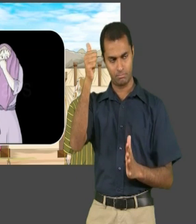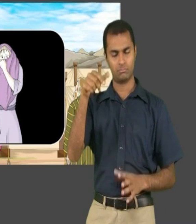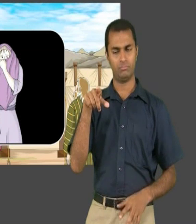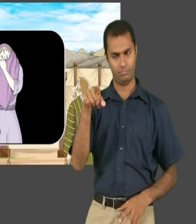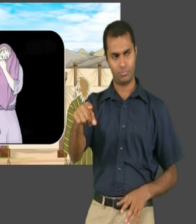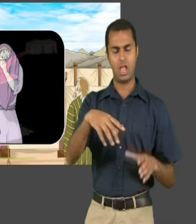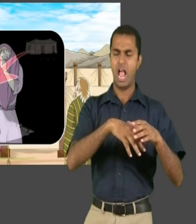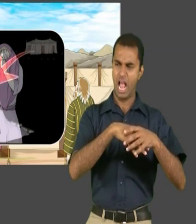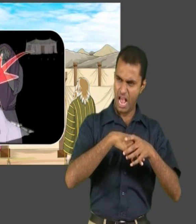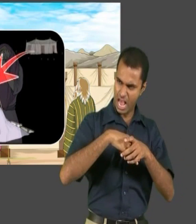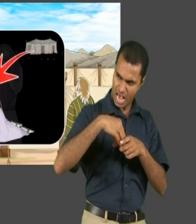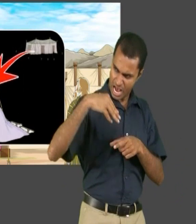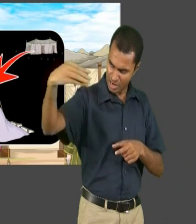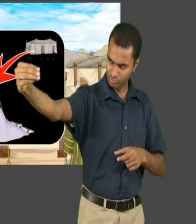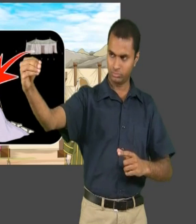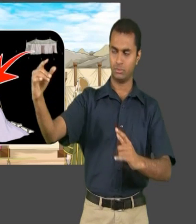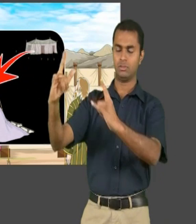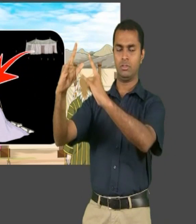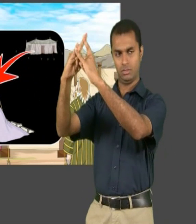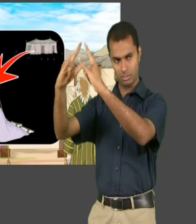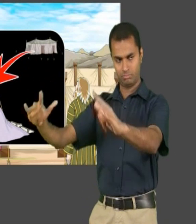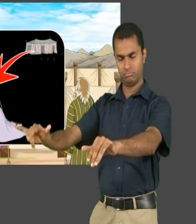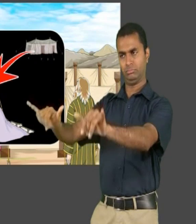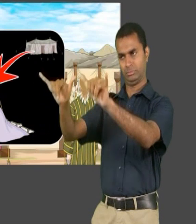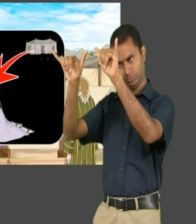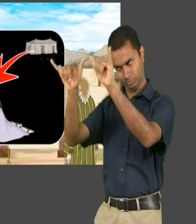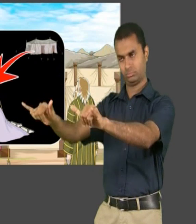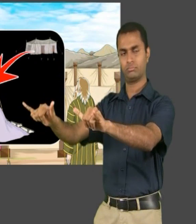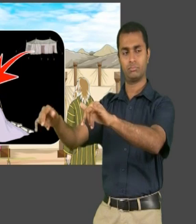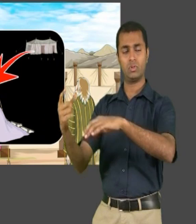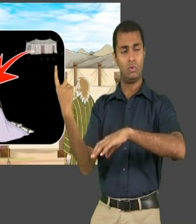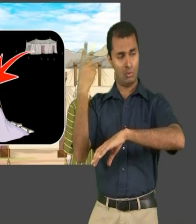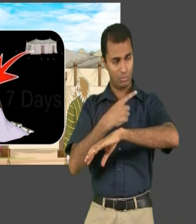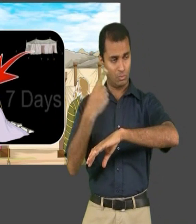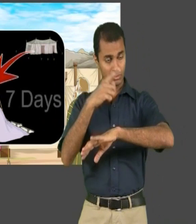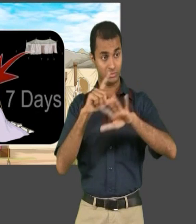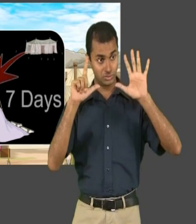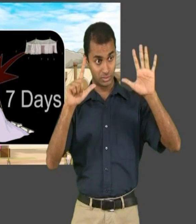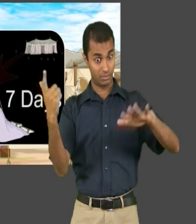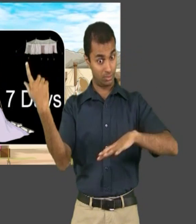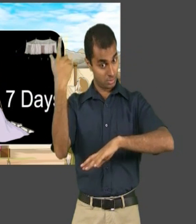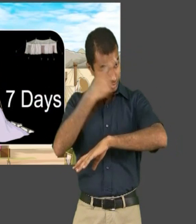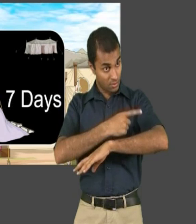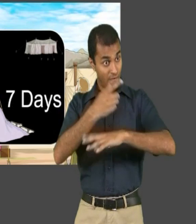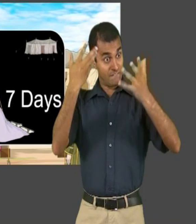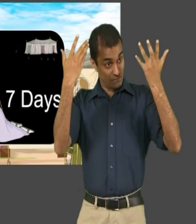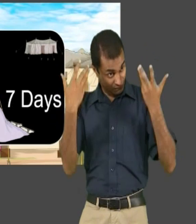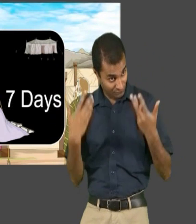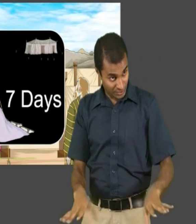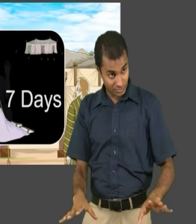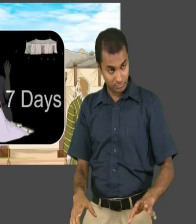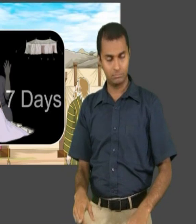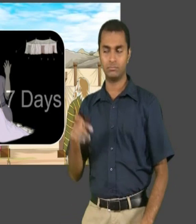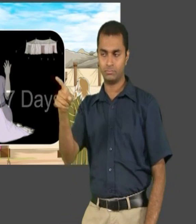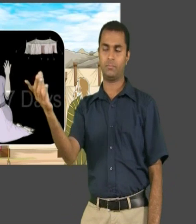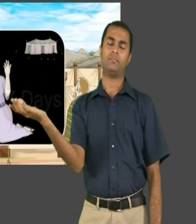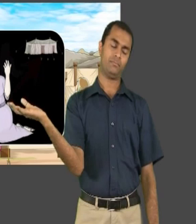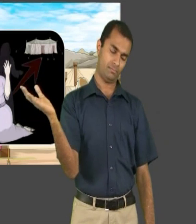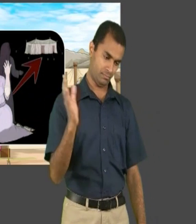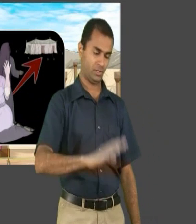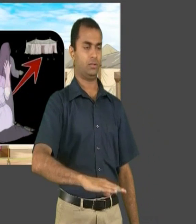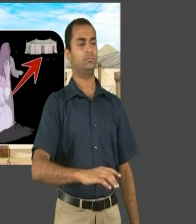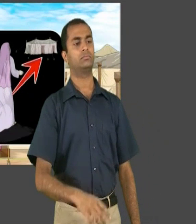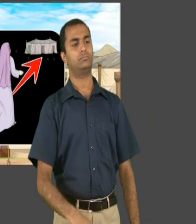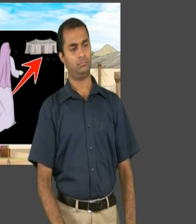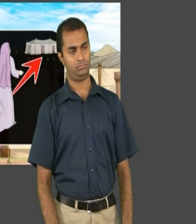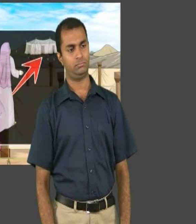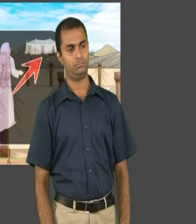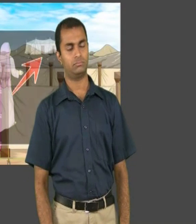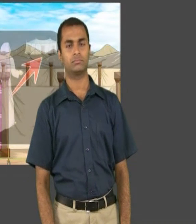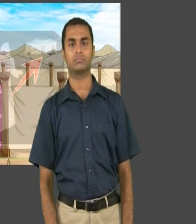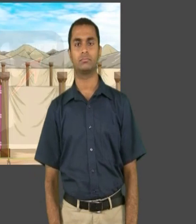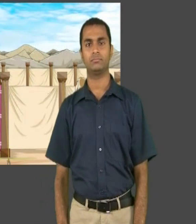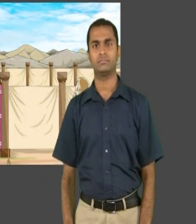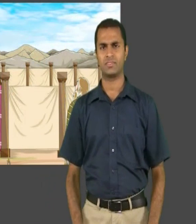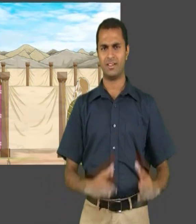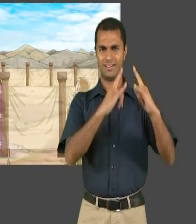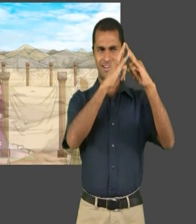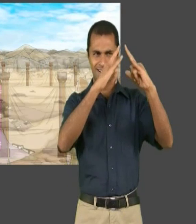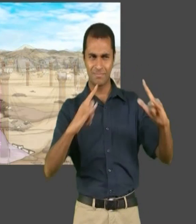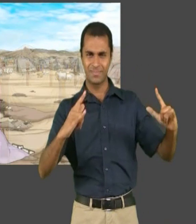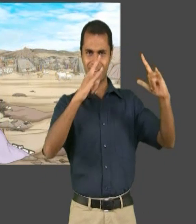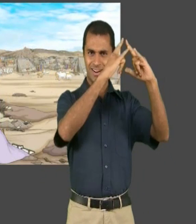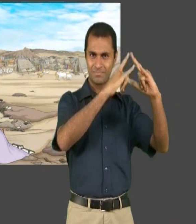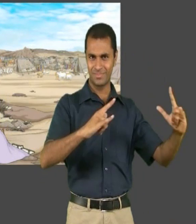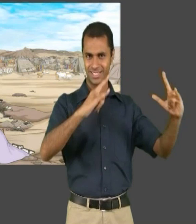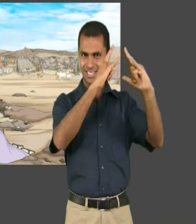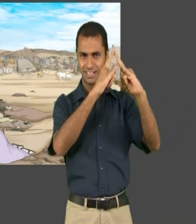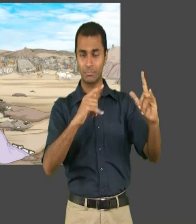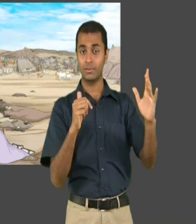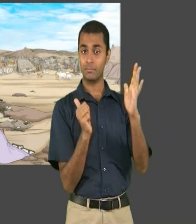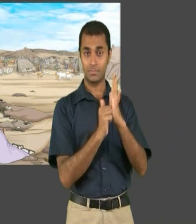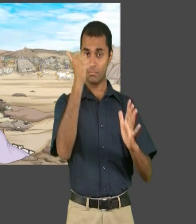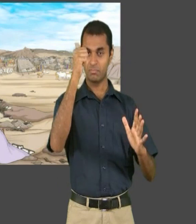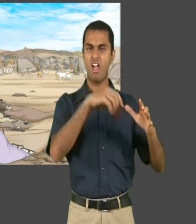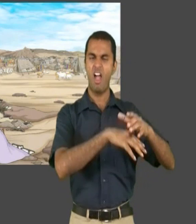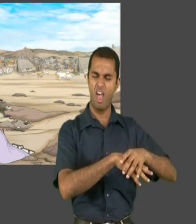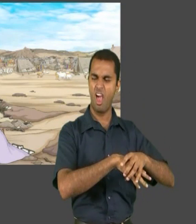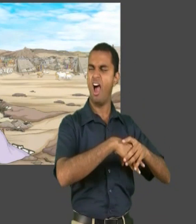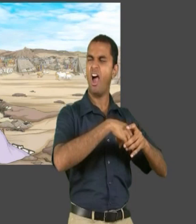Let her be confined outside the camp for seven days; after that she may be brought back in.”